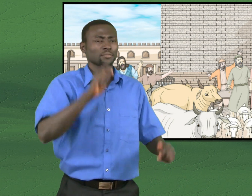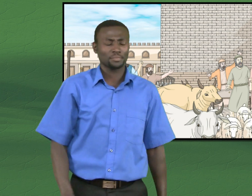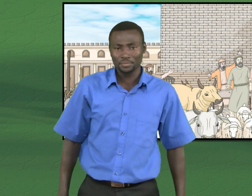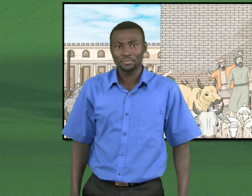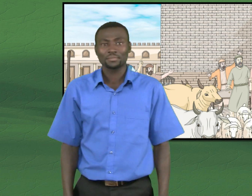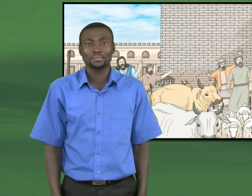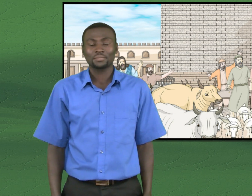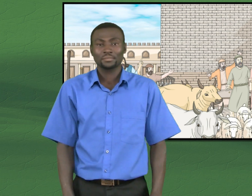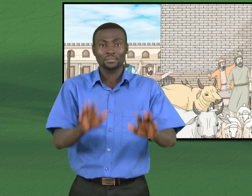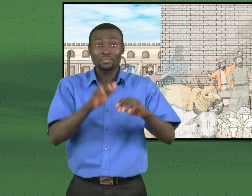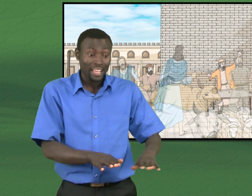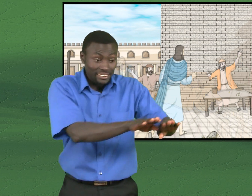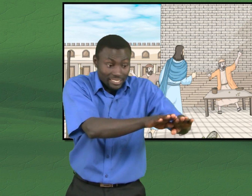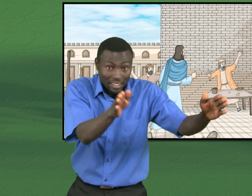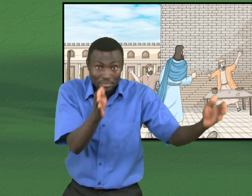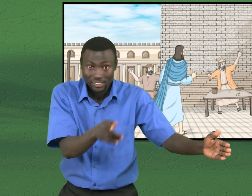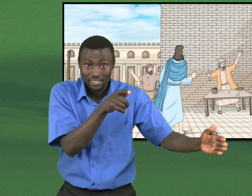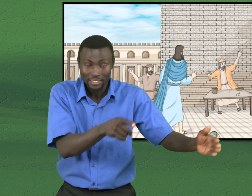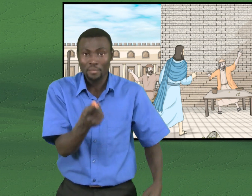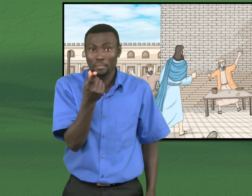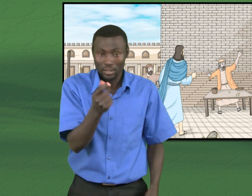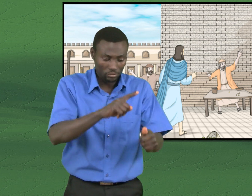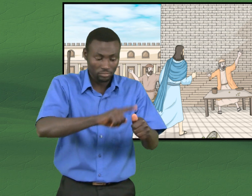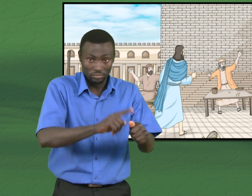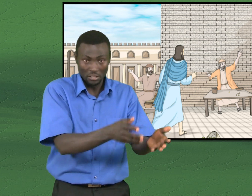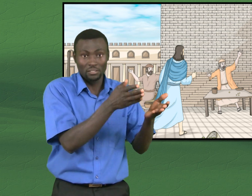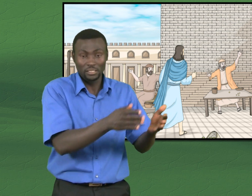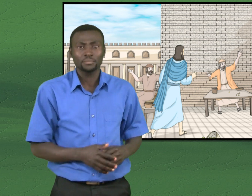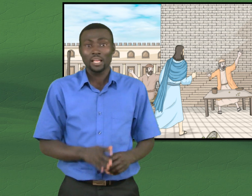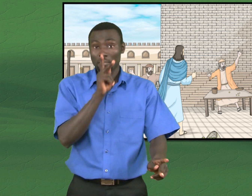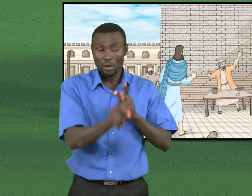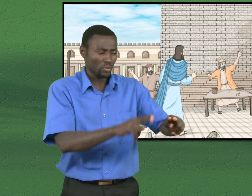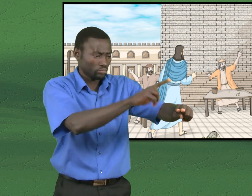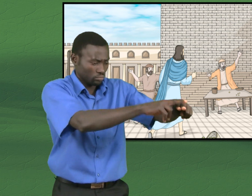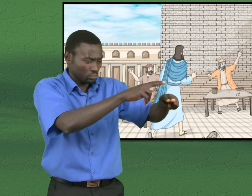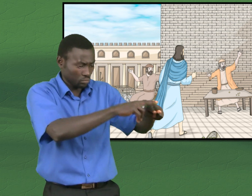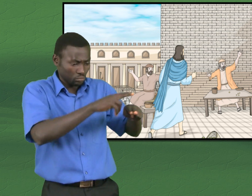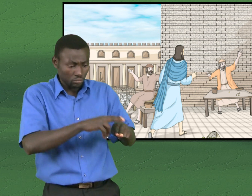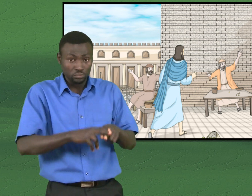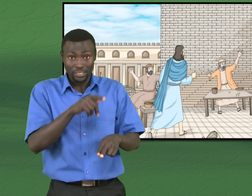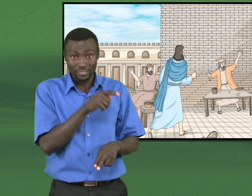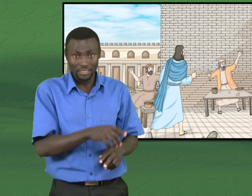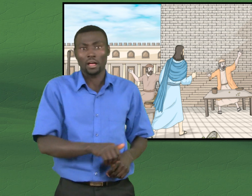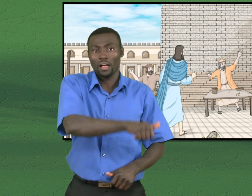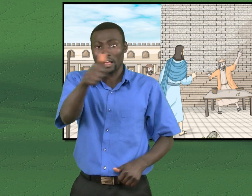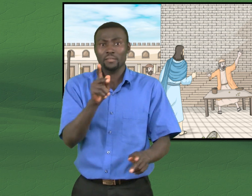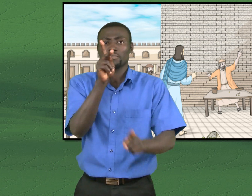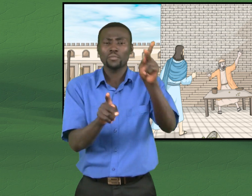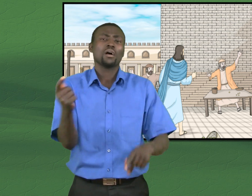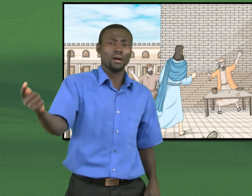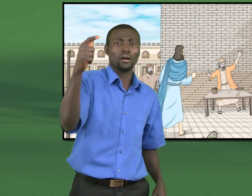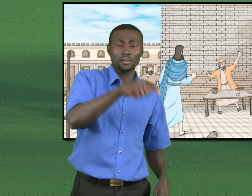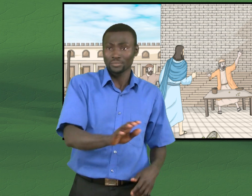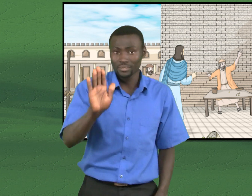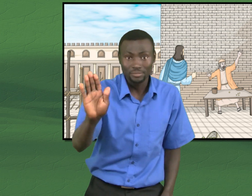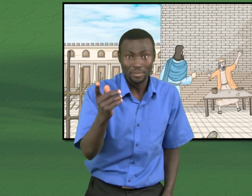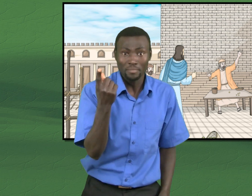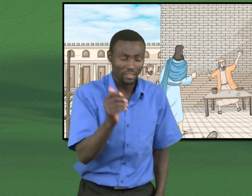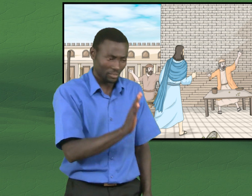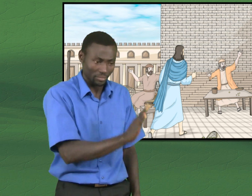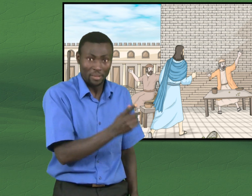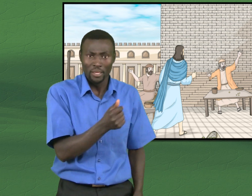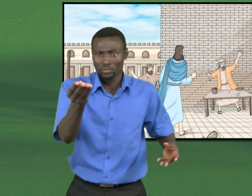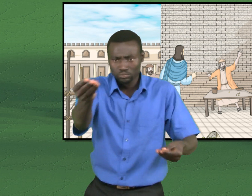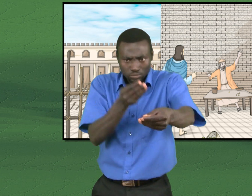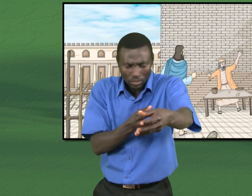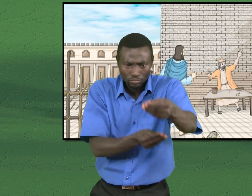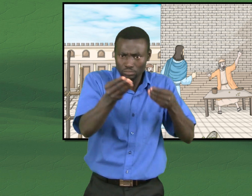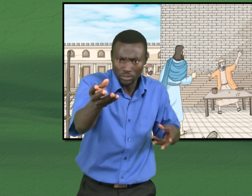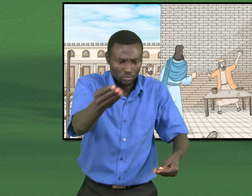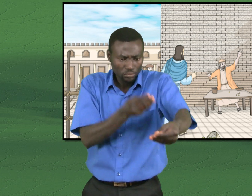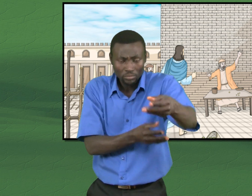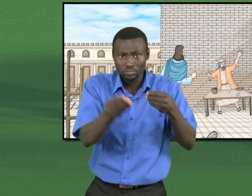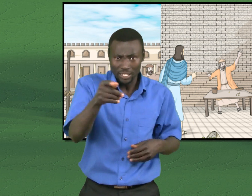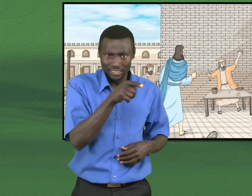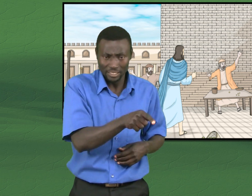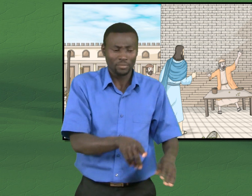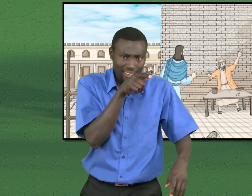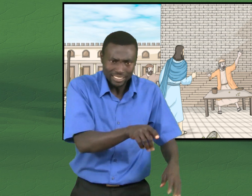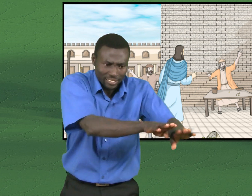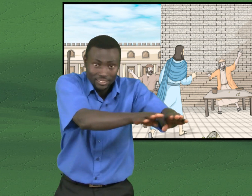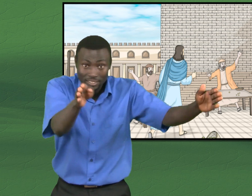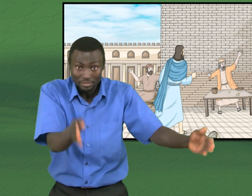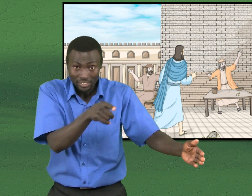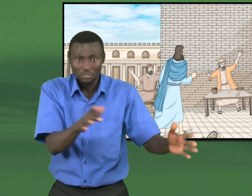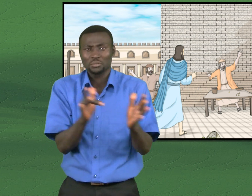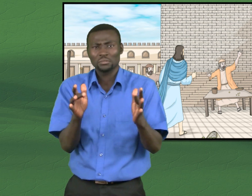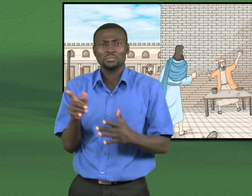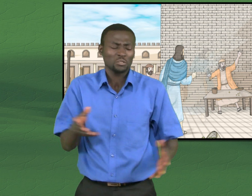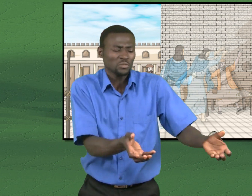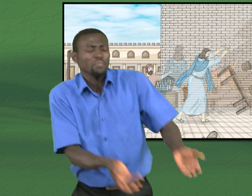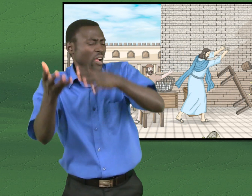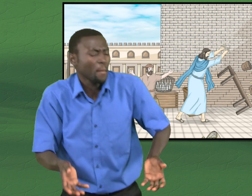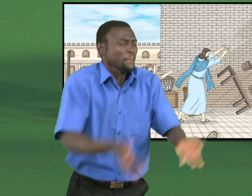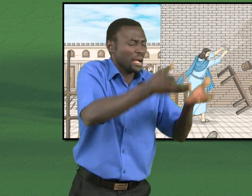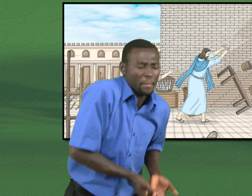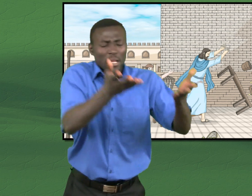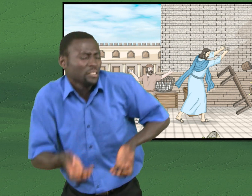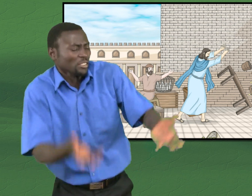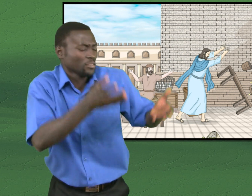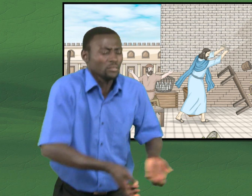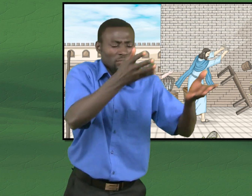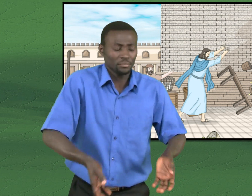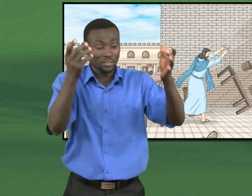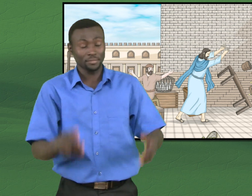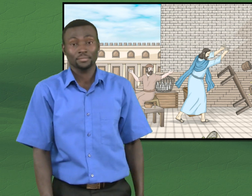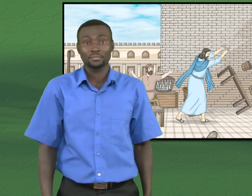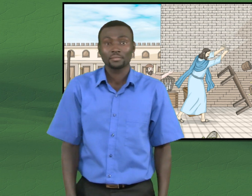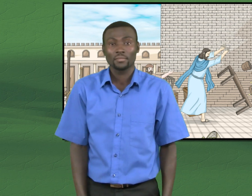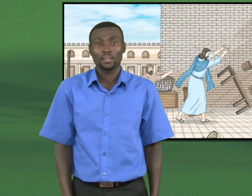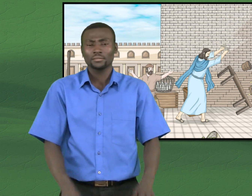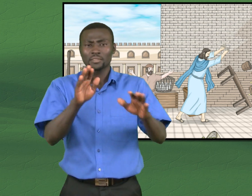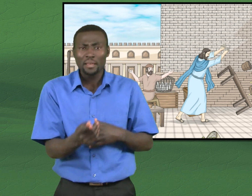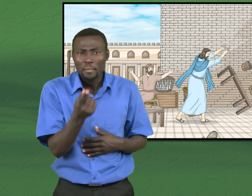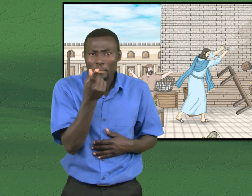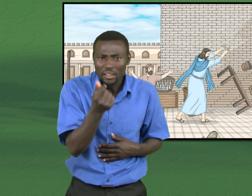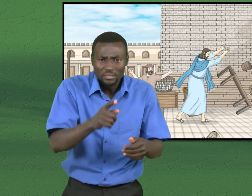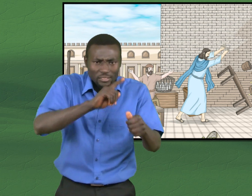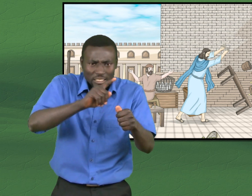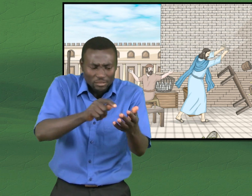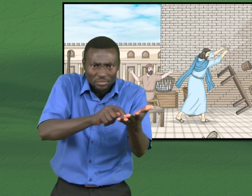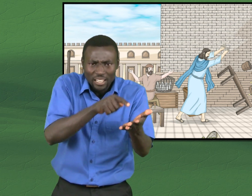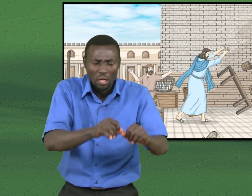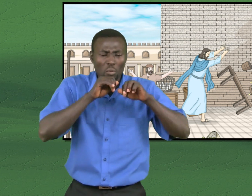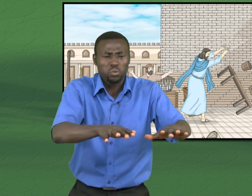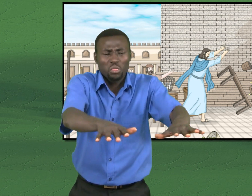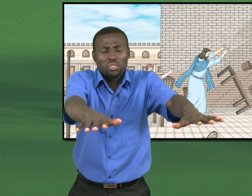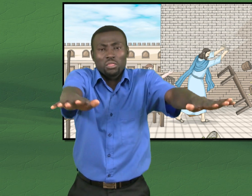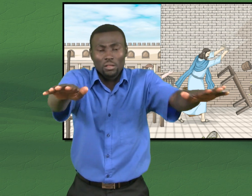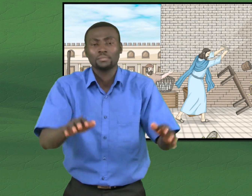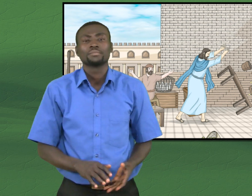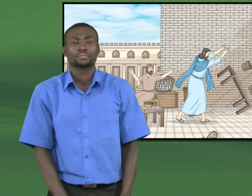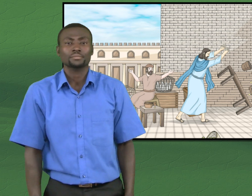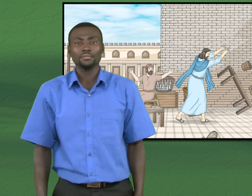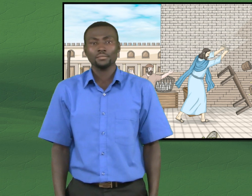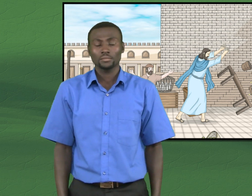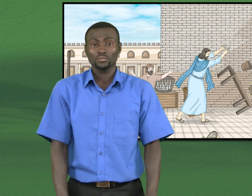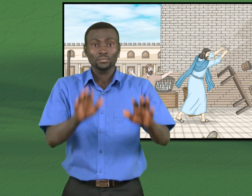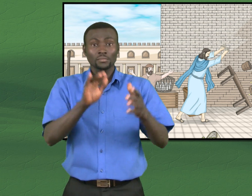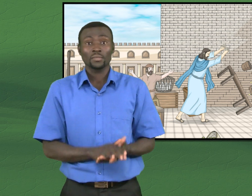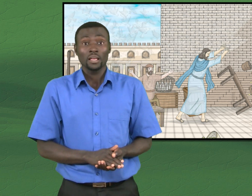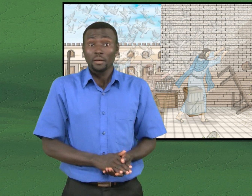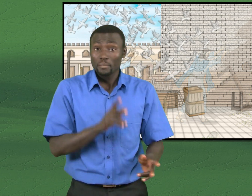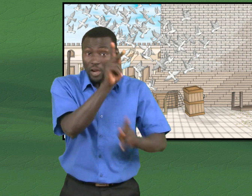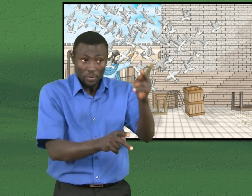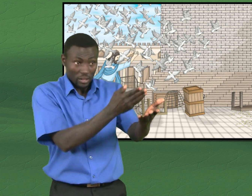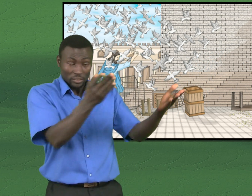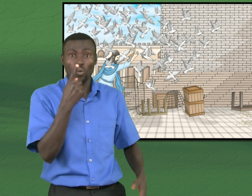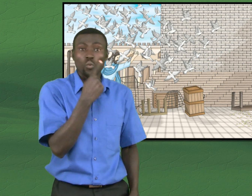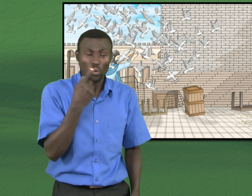He poured out the coins of the money changers and overturned their tables.